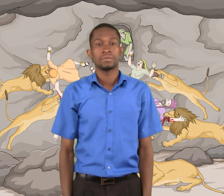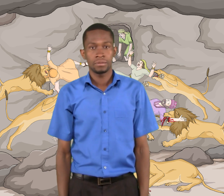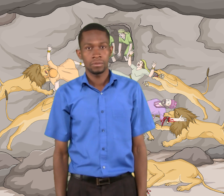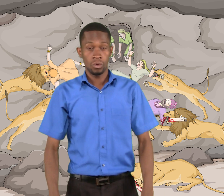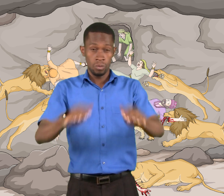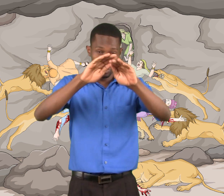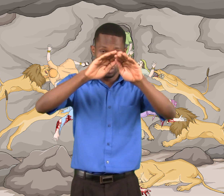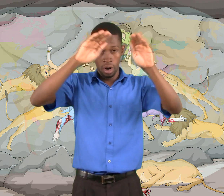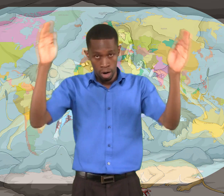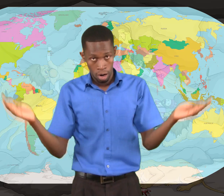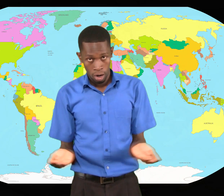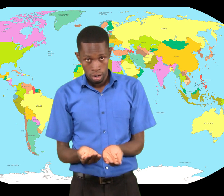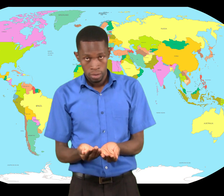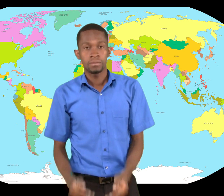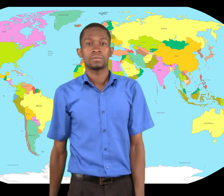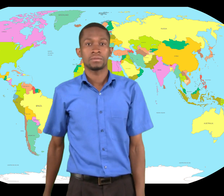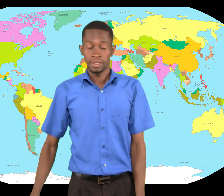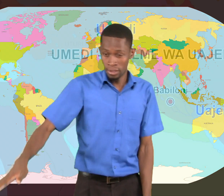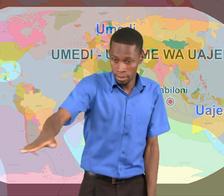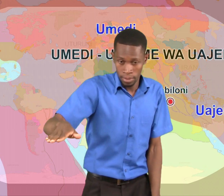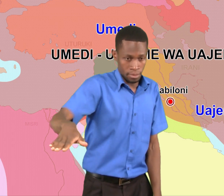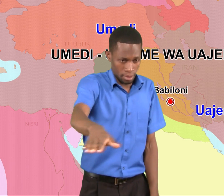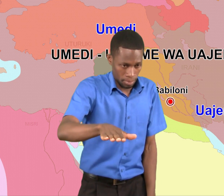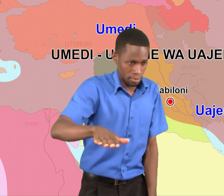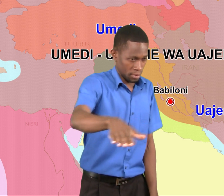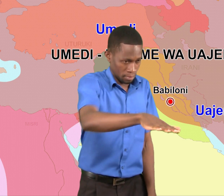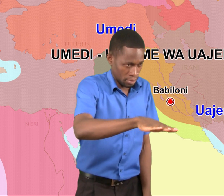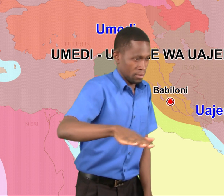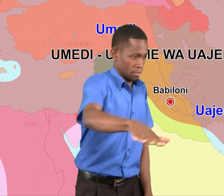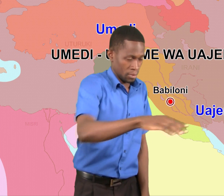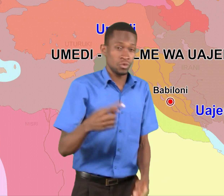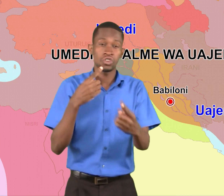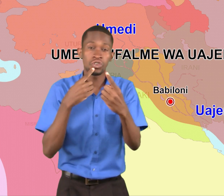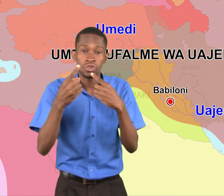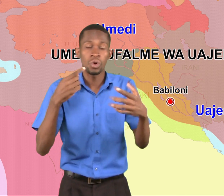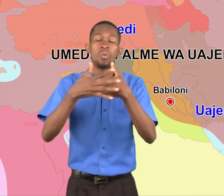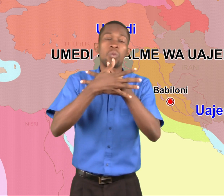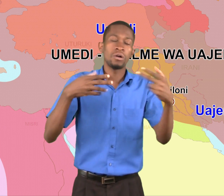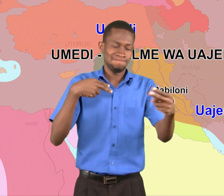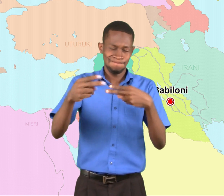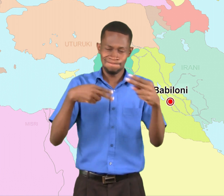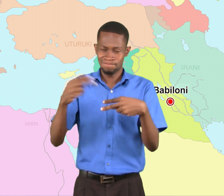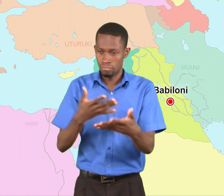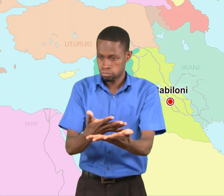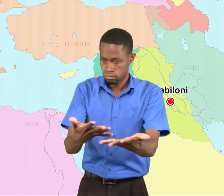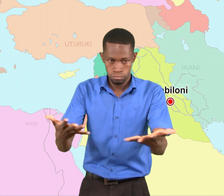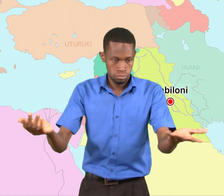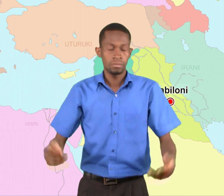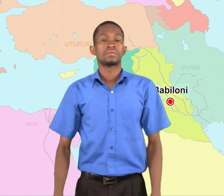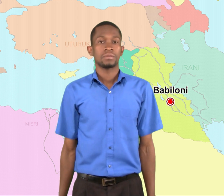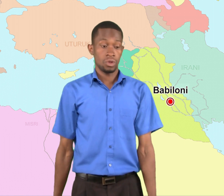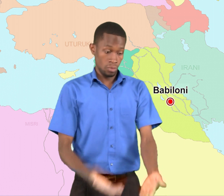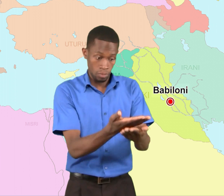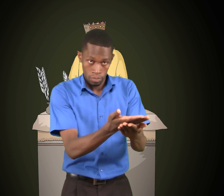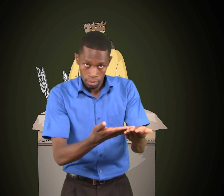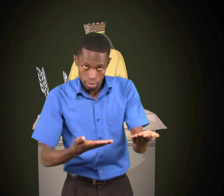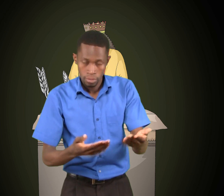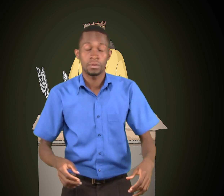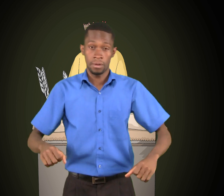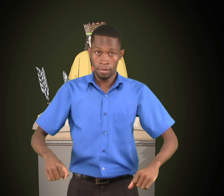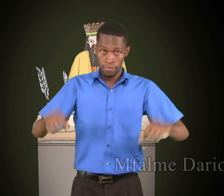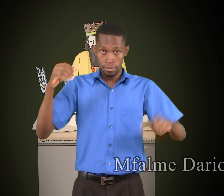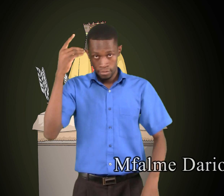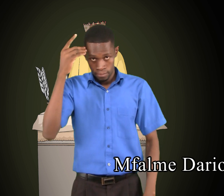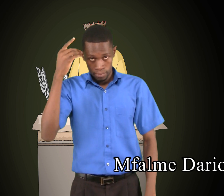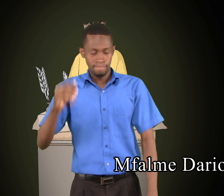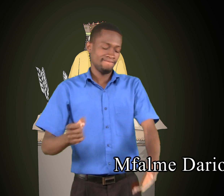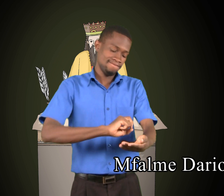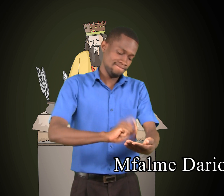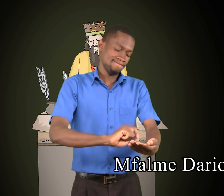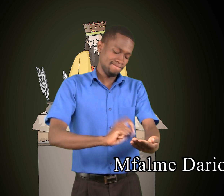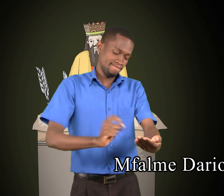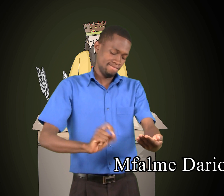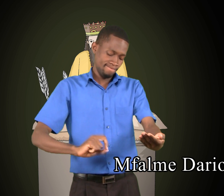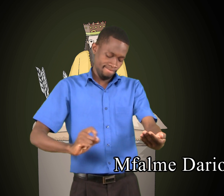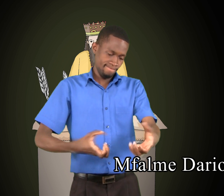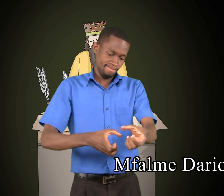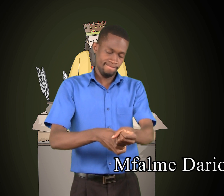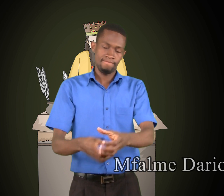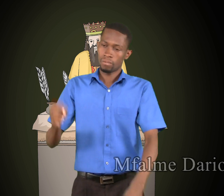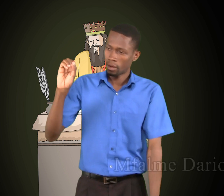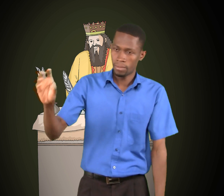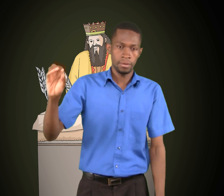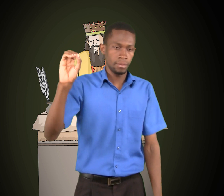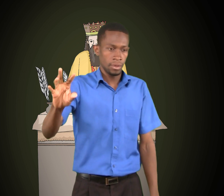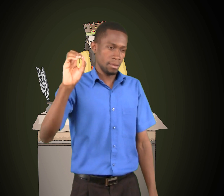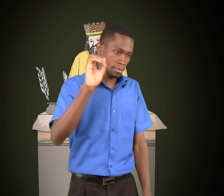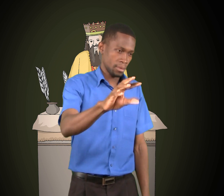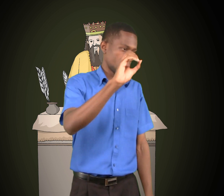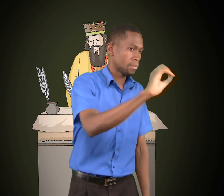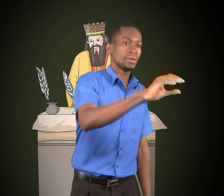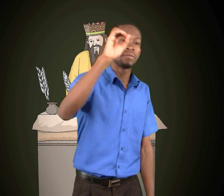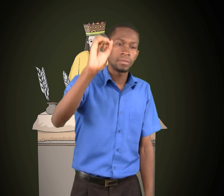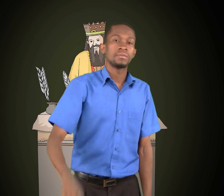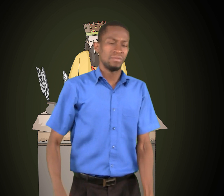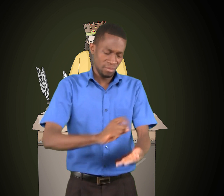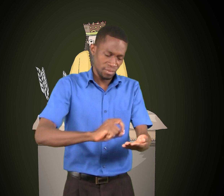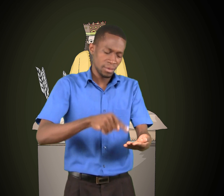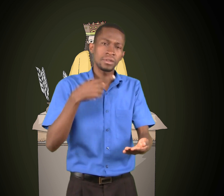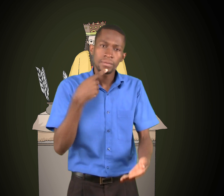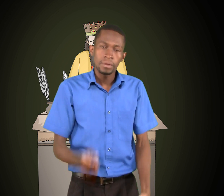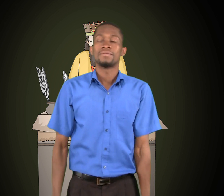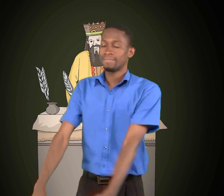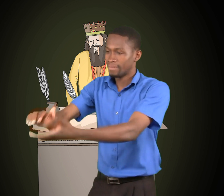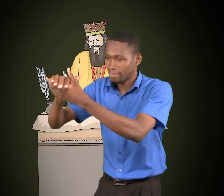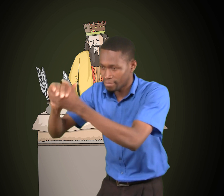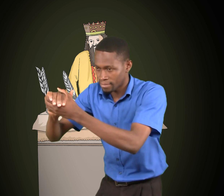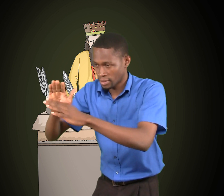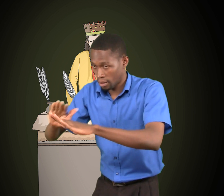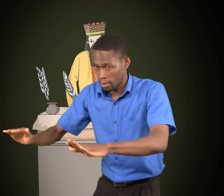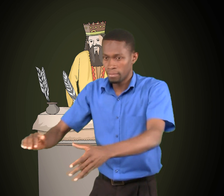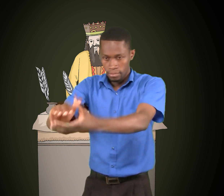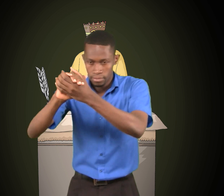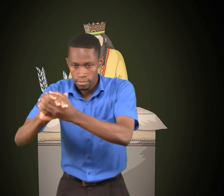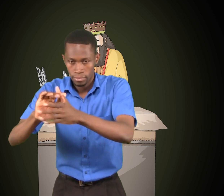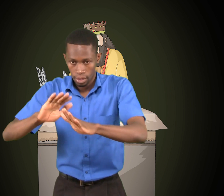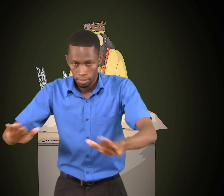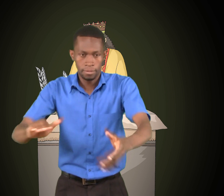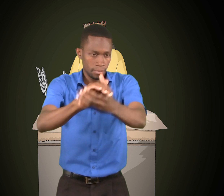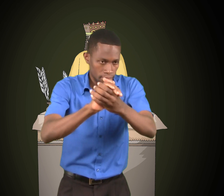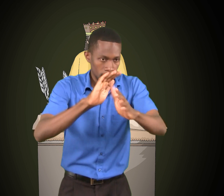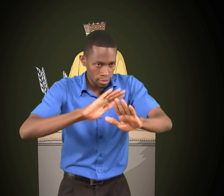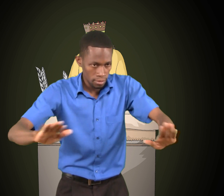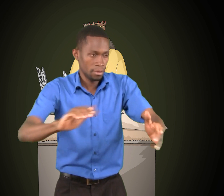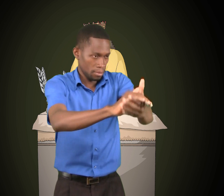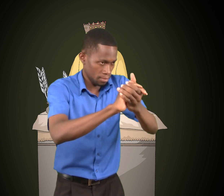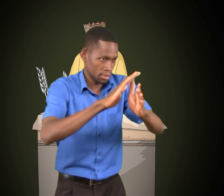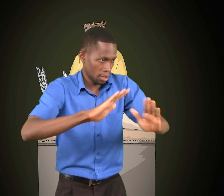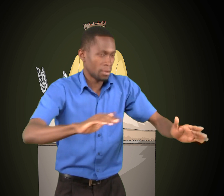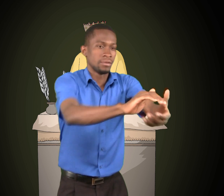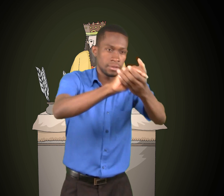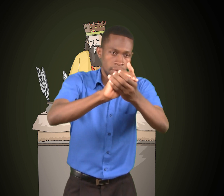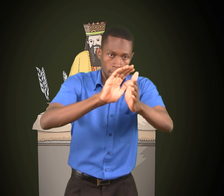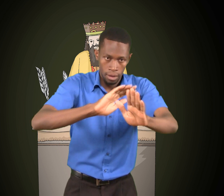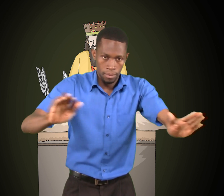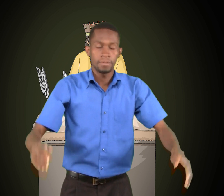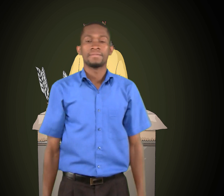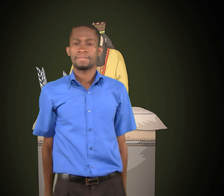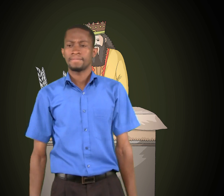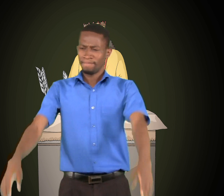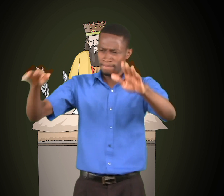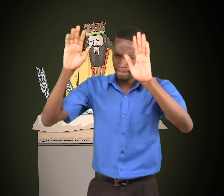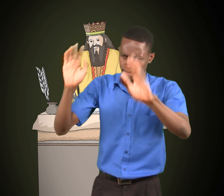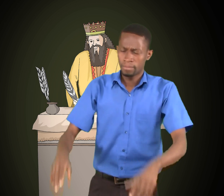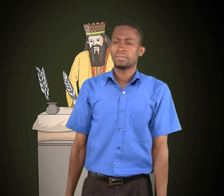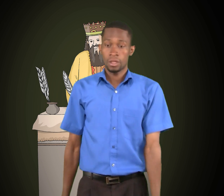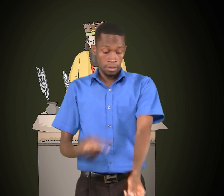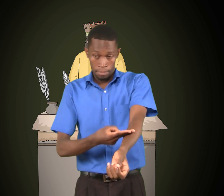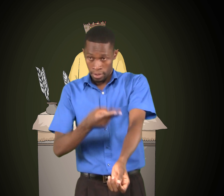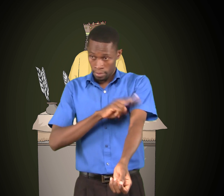Then King Darius wrote to the people of every nation and language throughout the land: “May your prosperity abound.